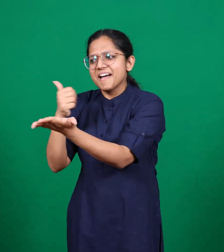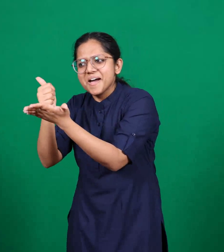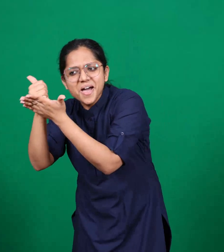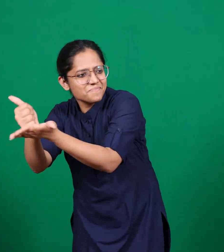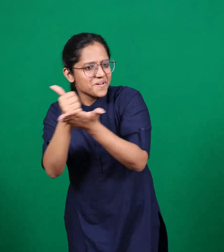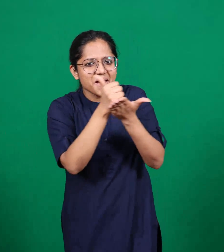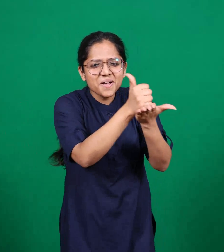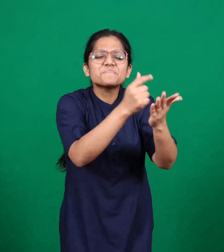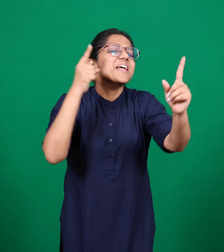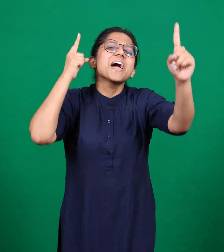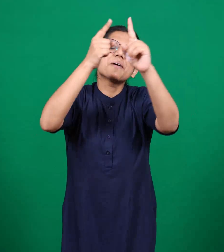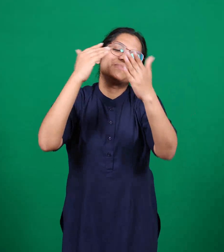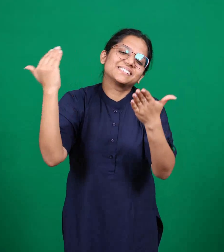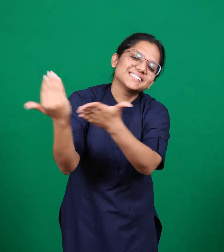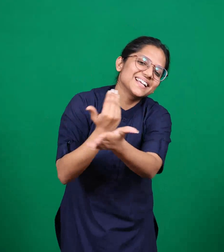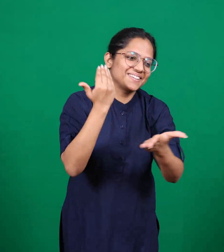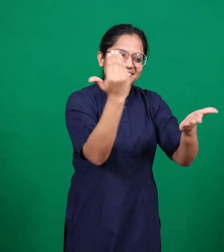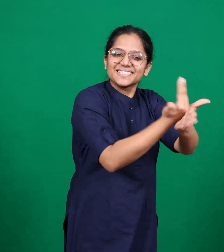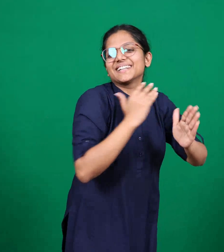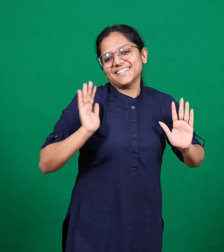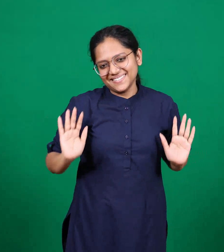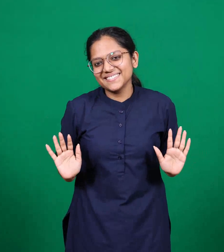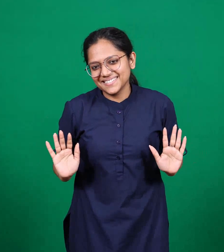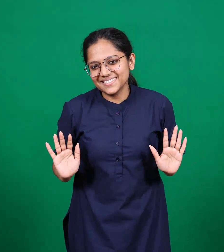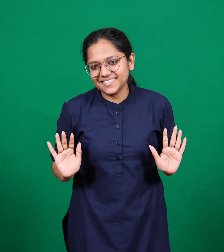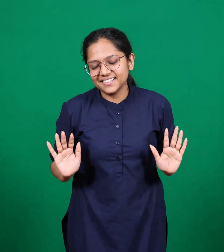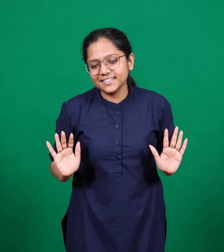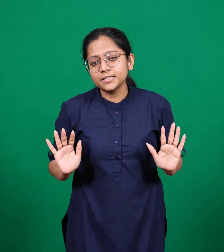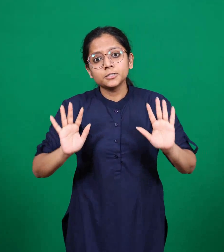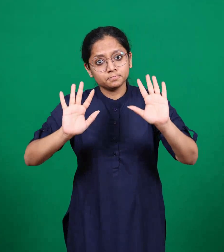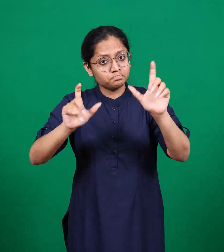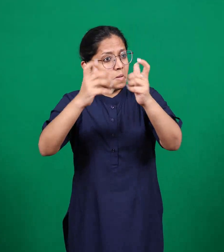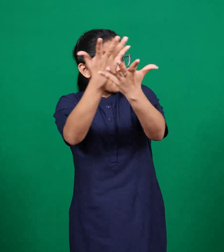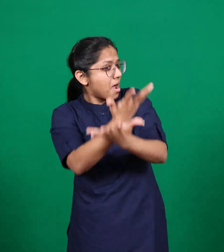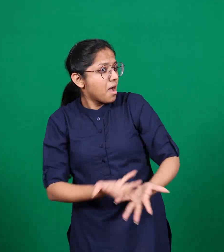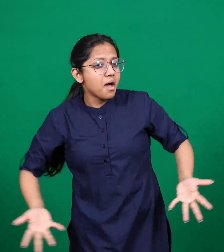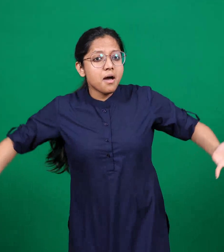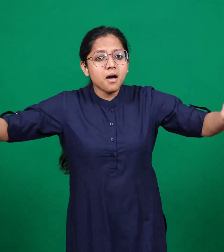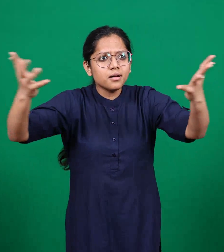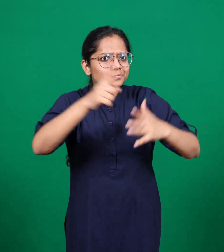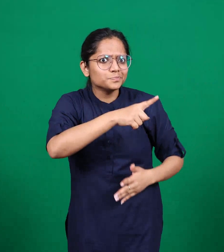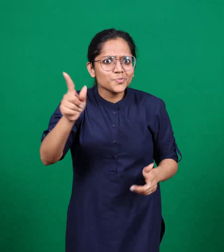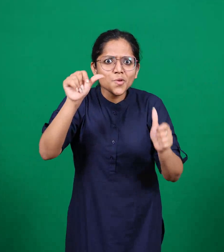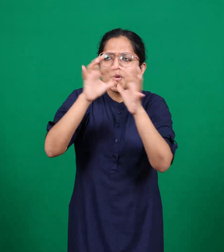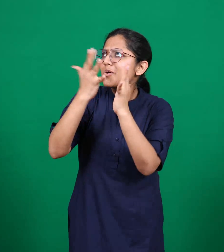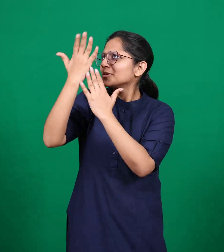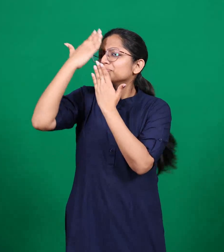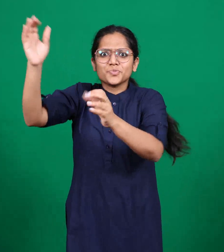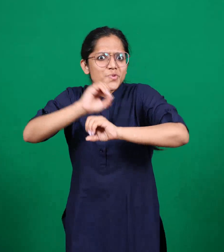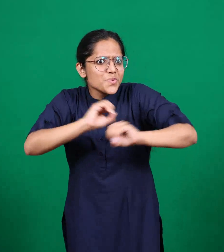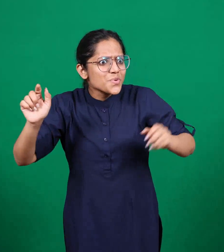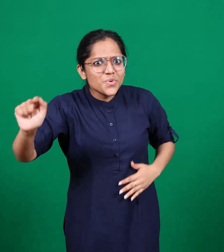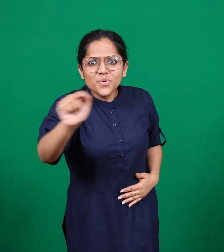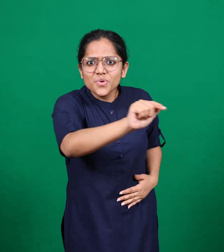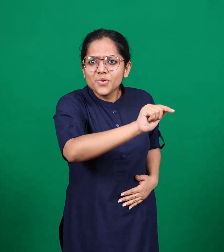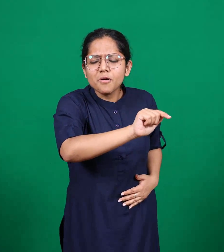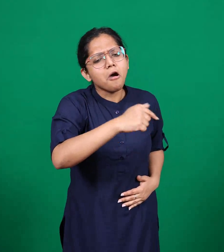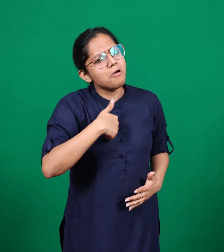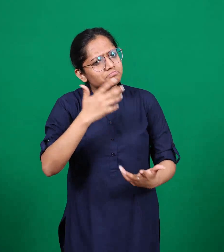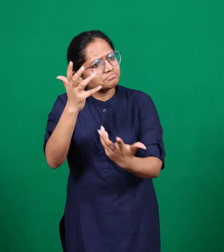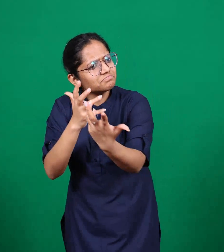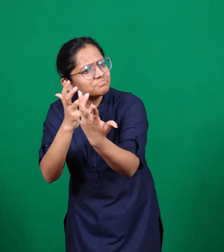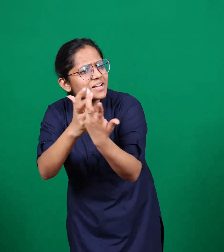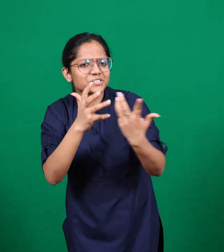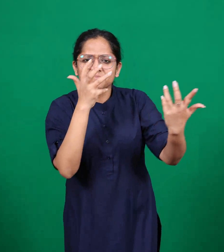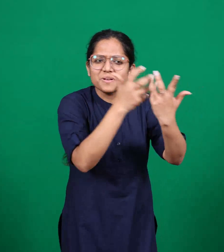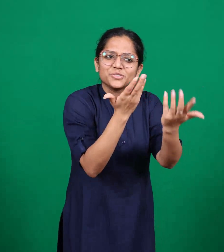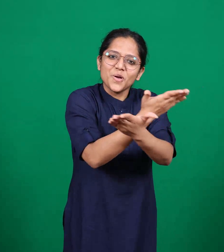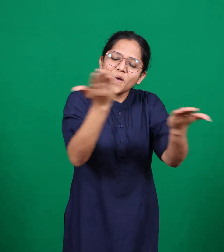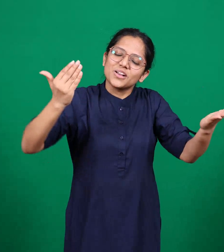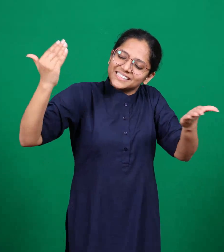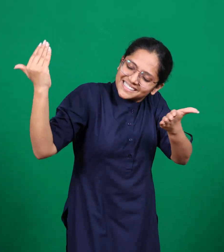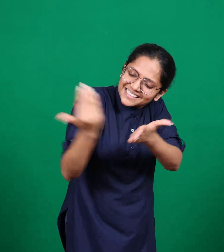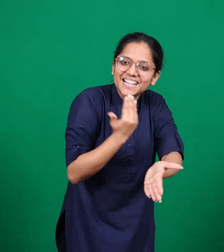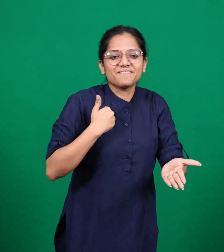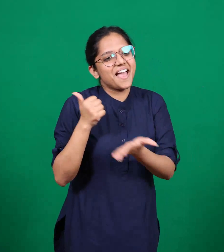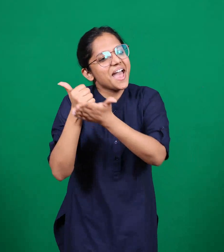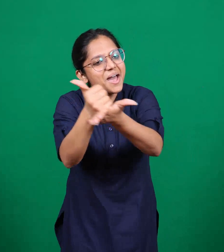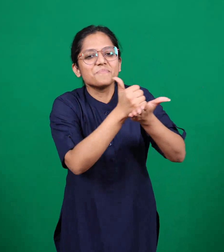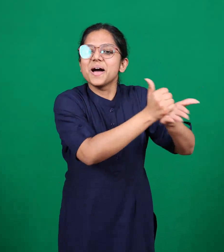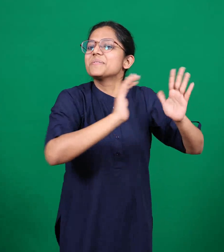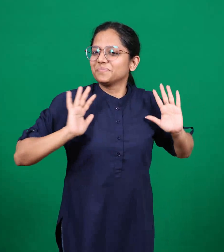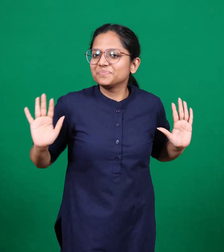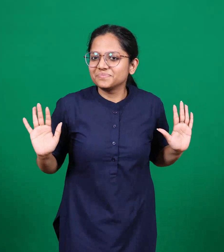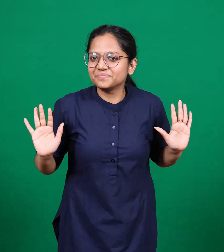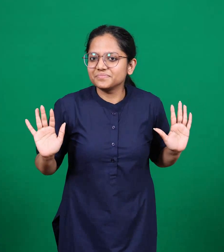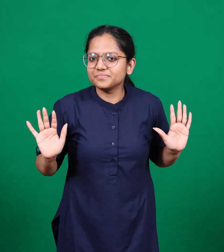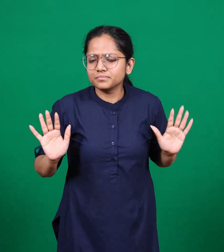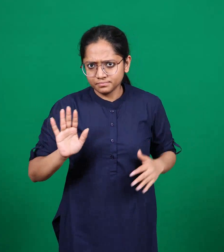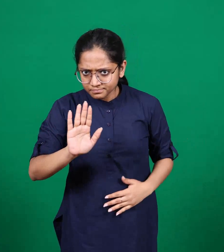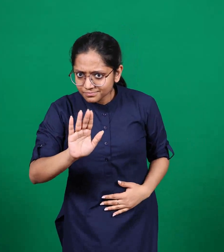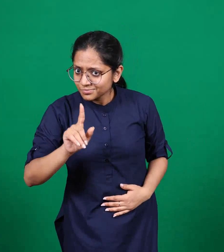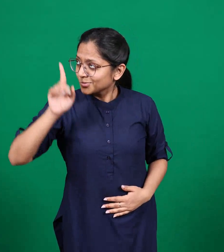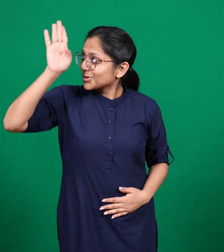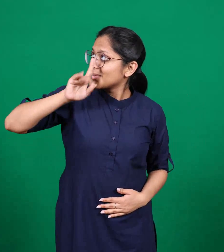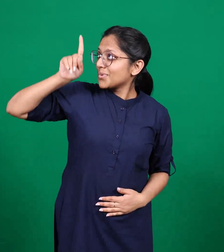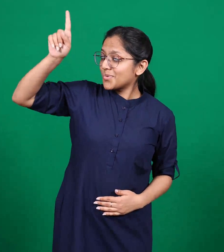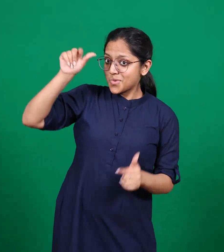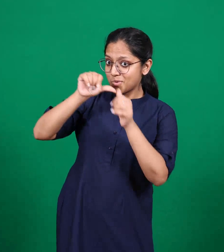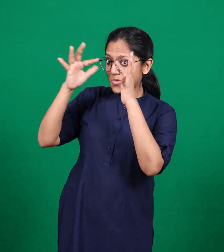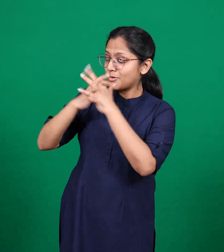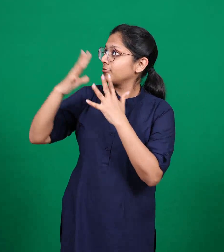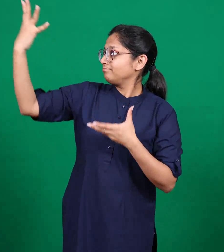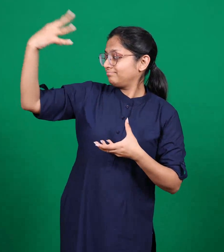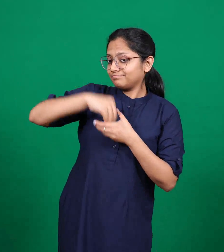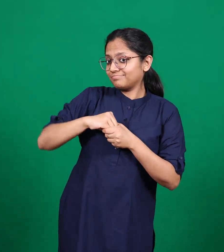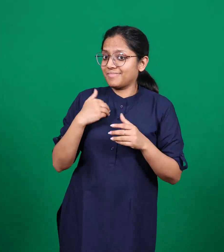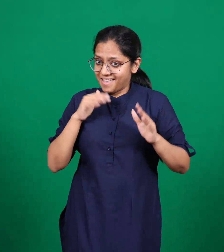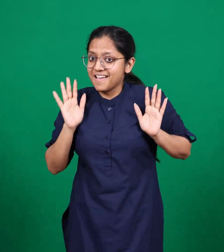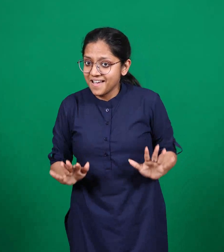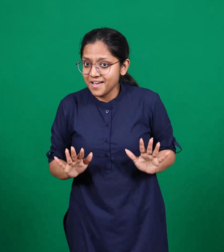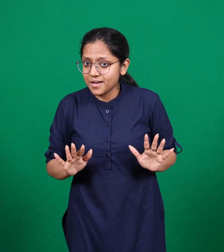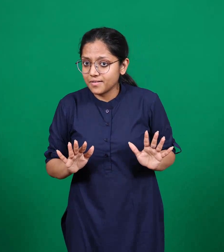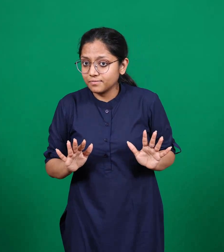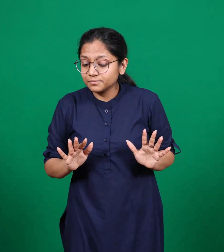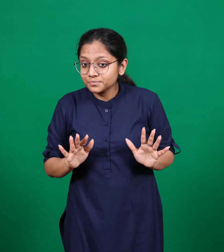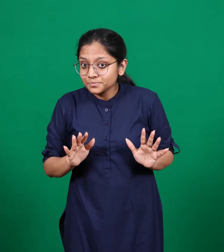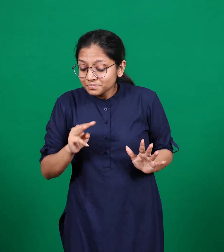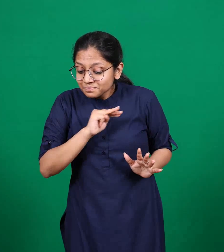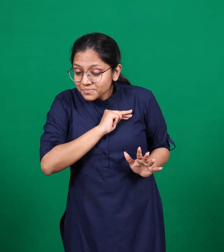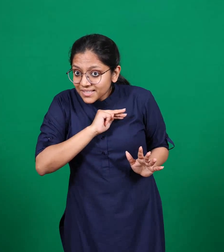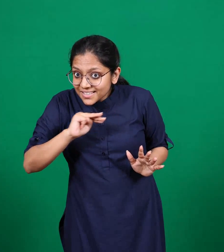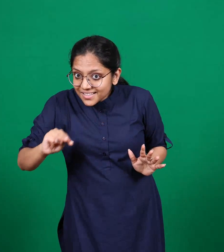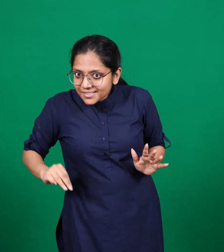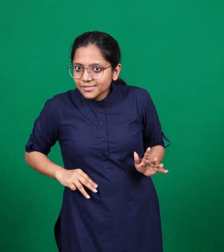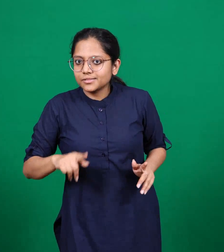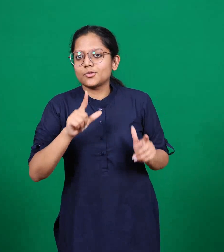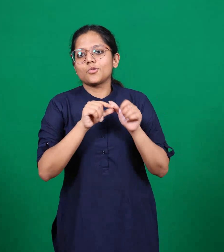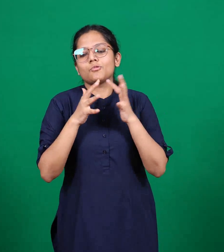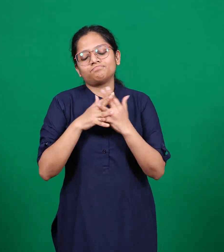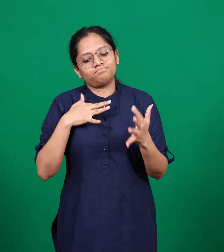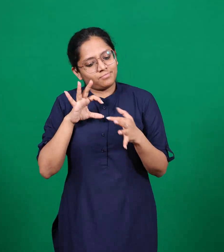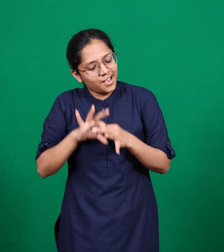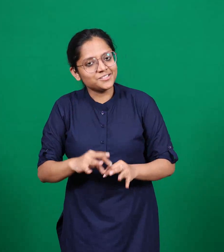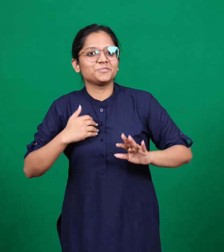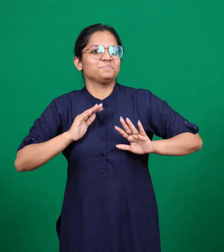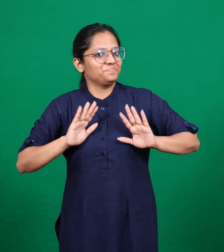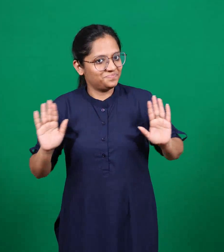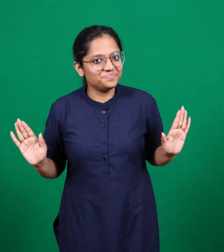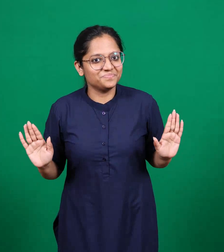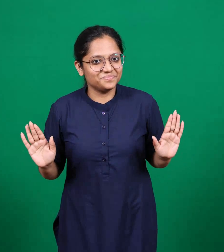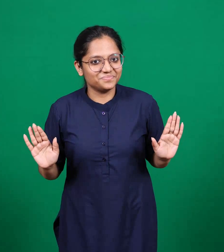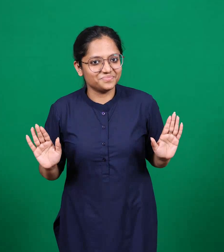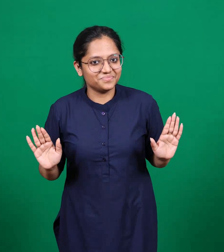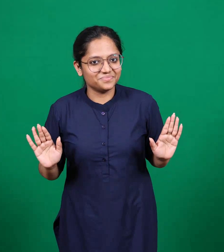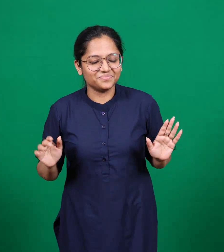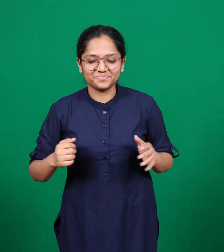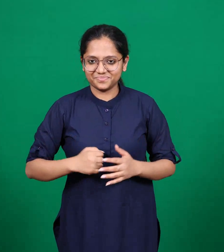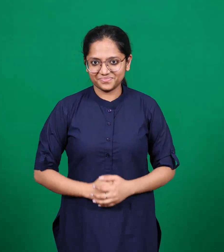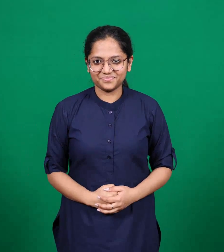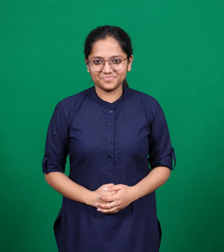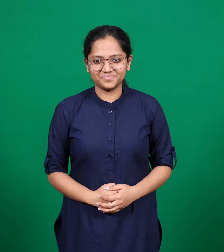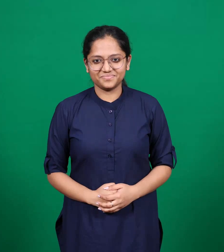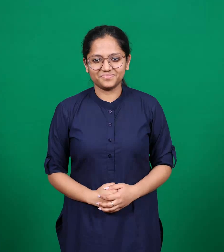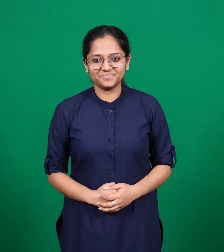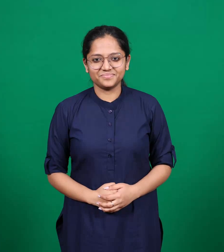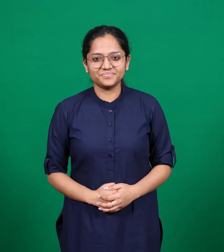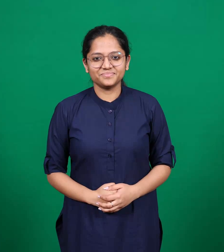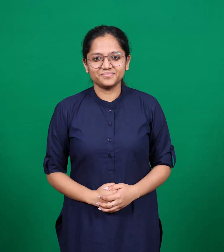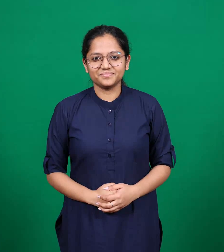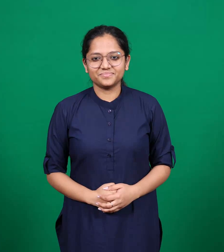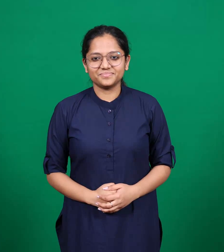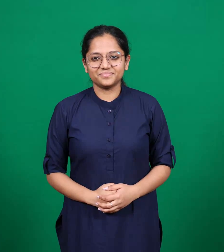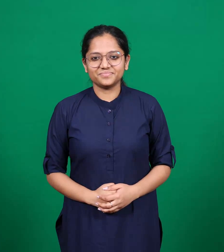To those without the law I became like one without the law (though I am not outside the law of God but am under the law of Christ), to win those without the law.